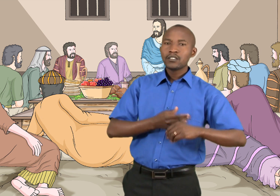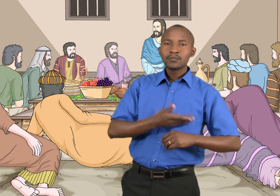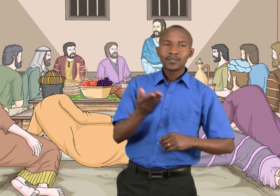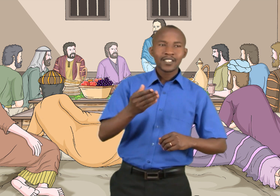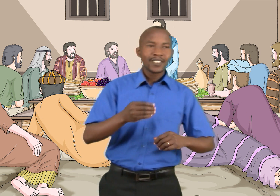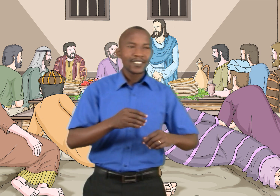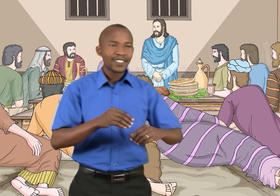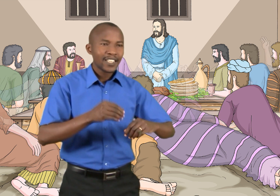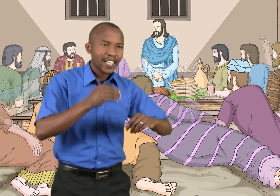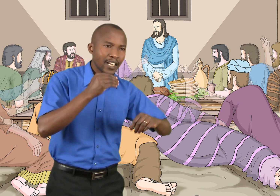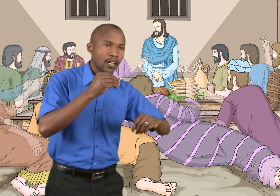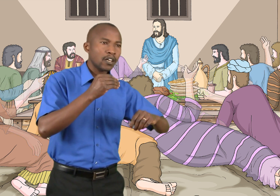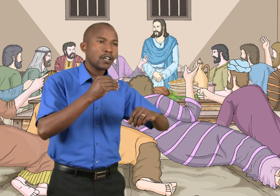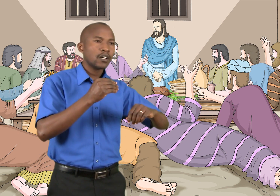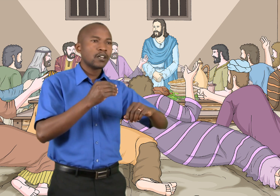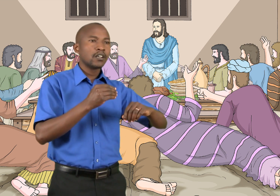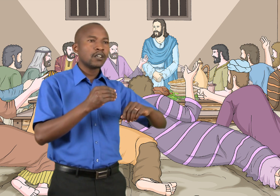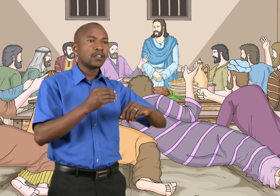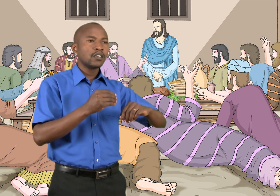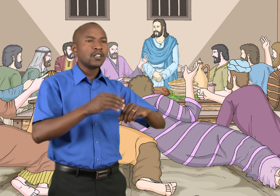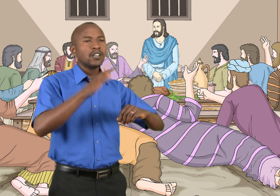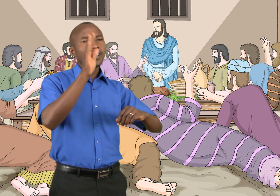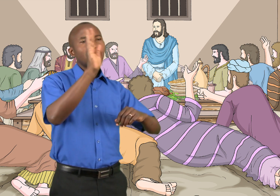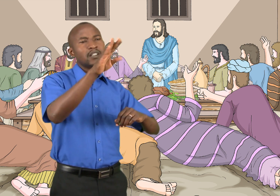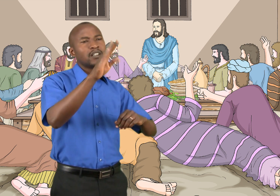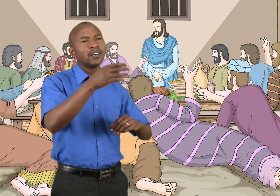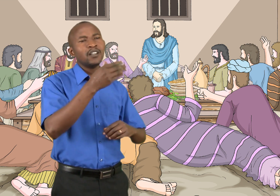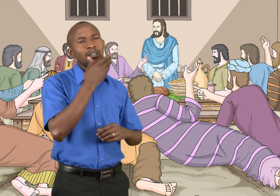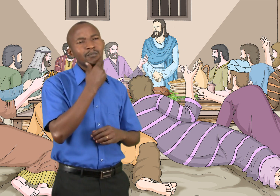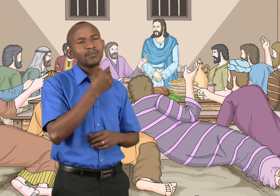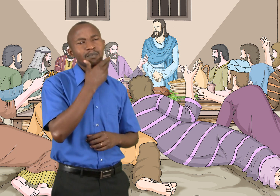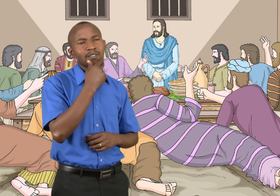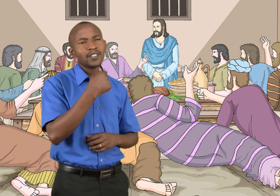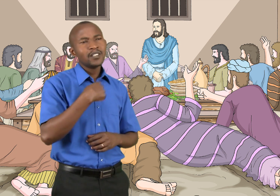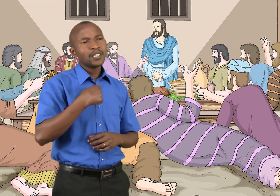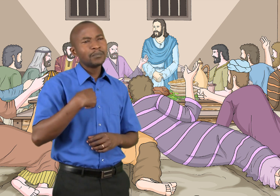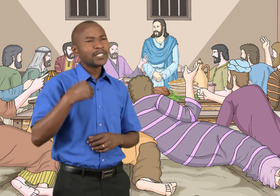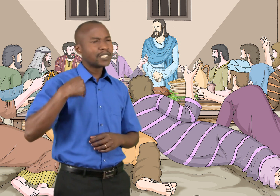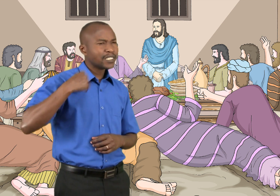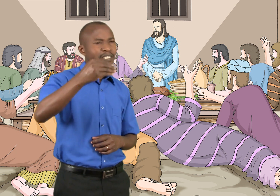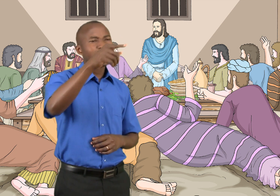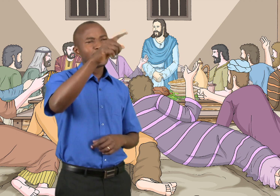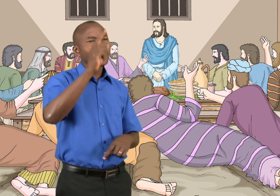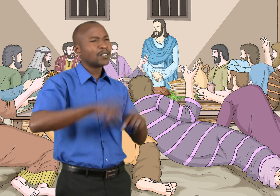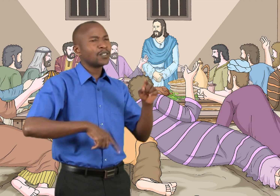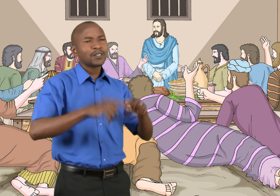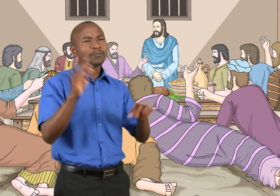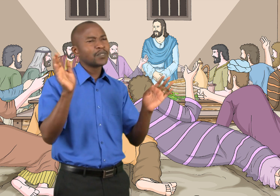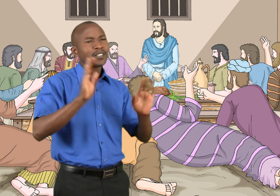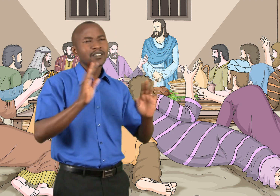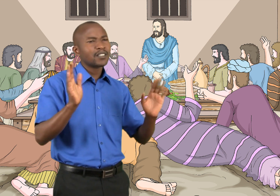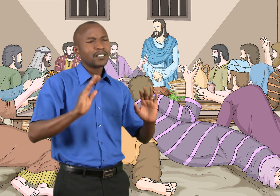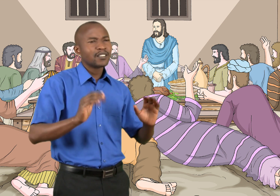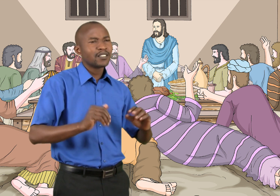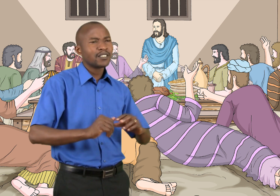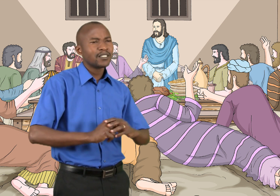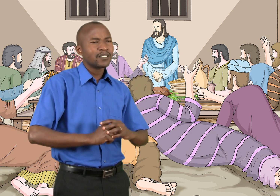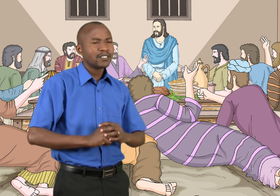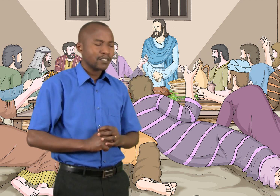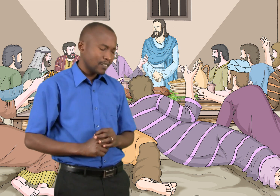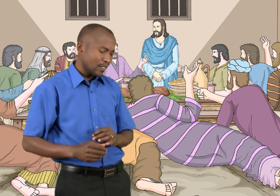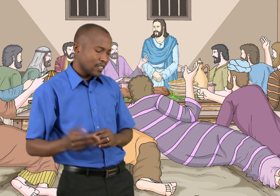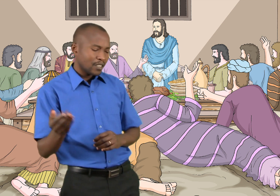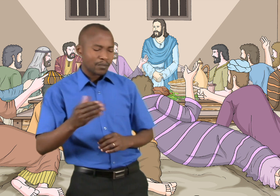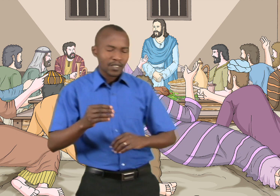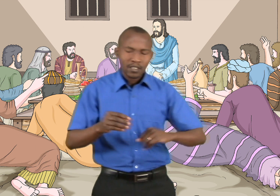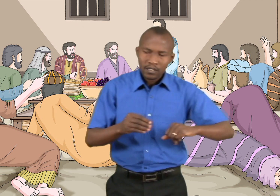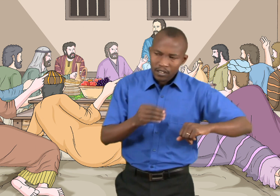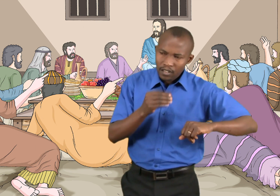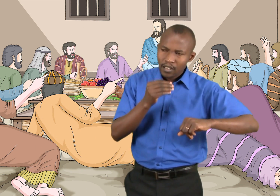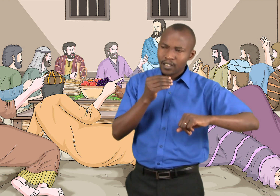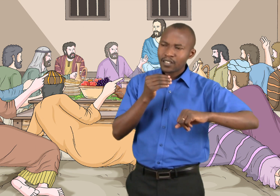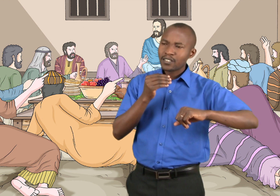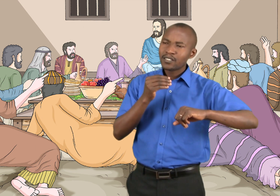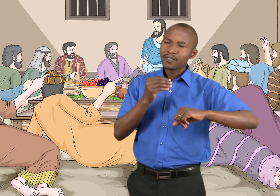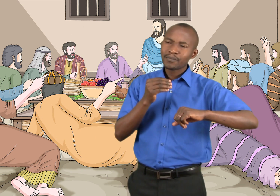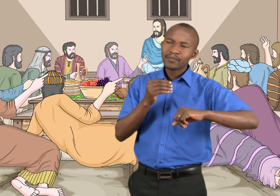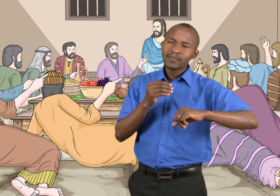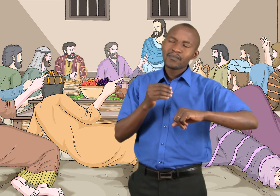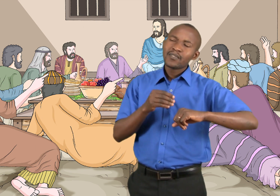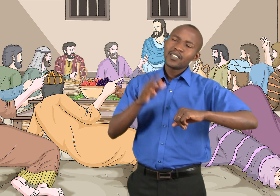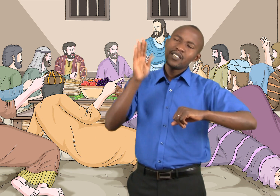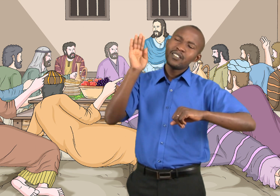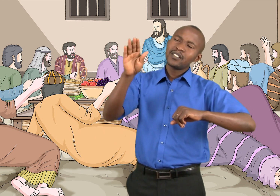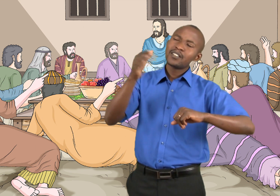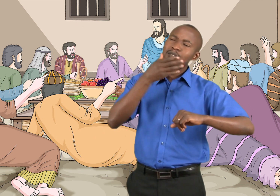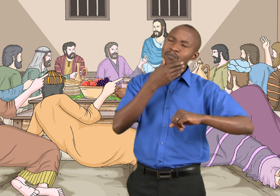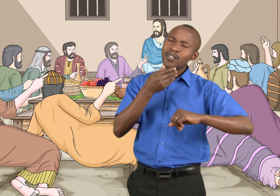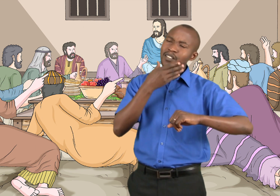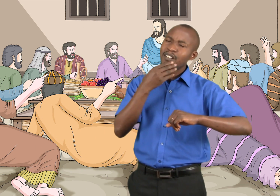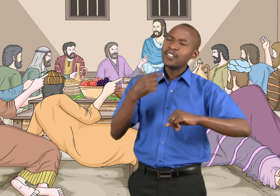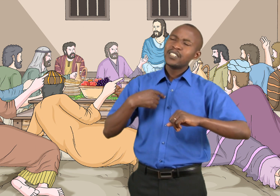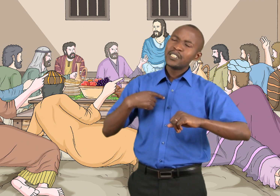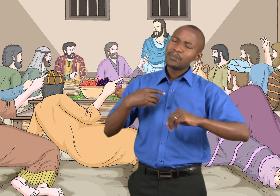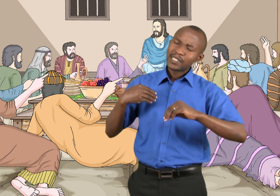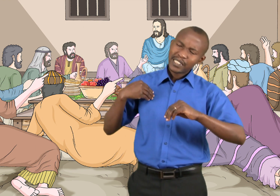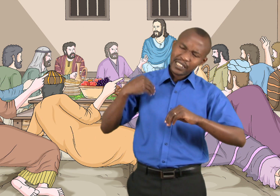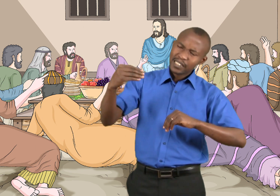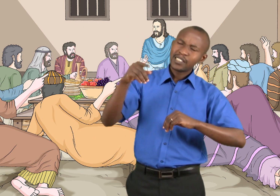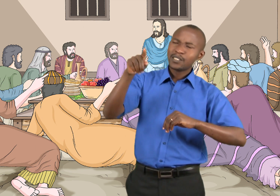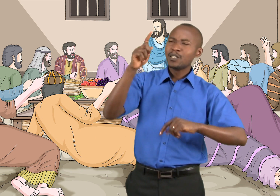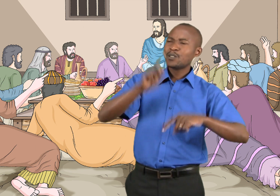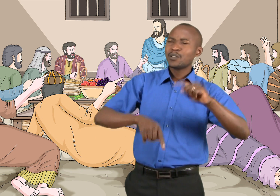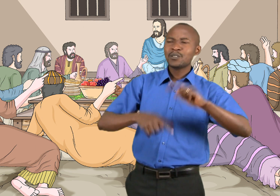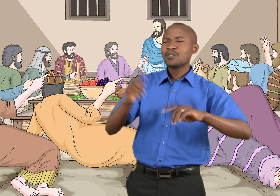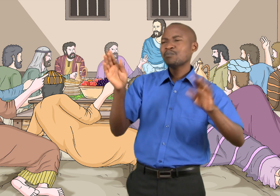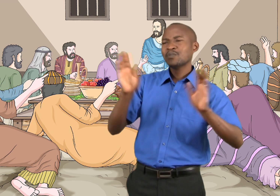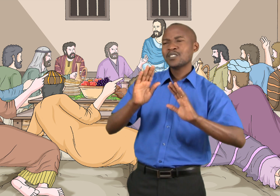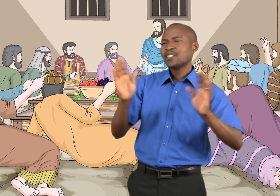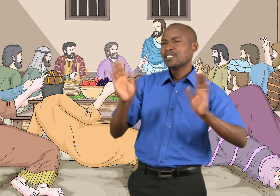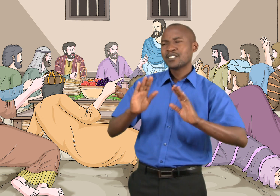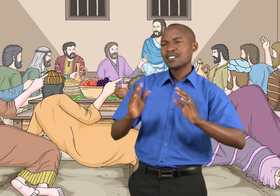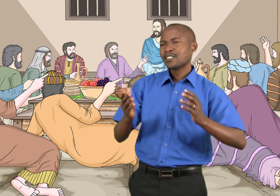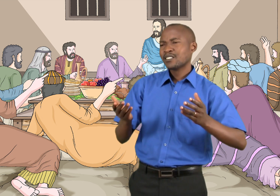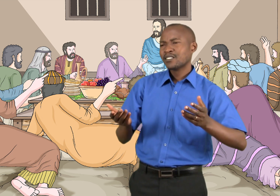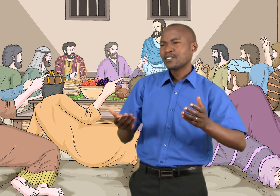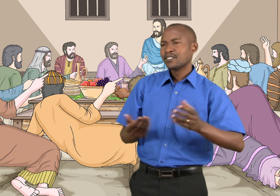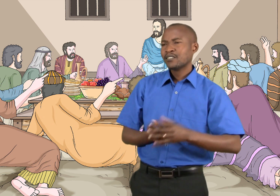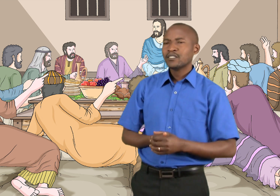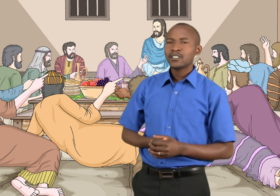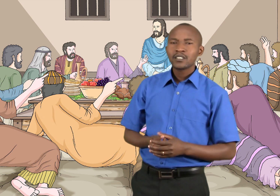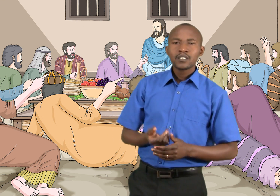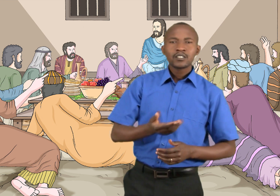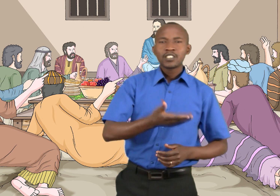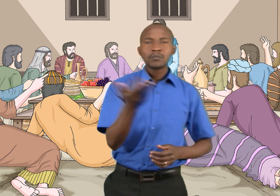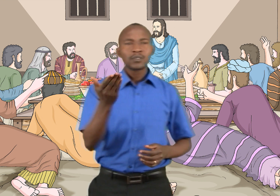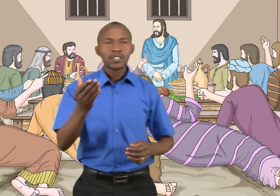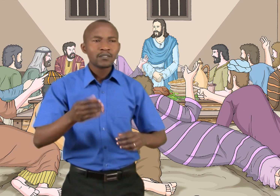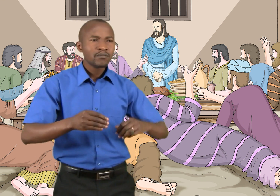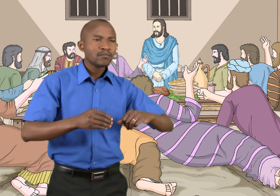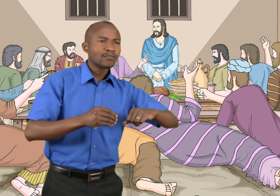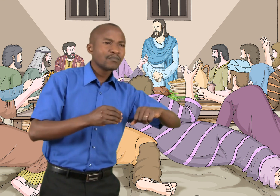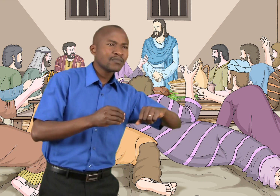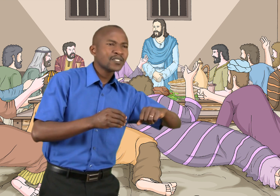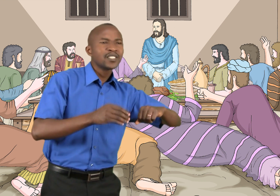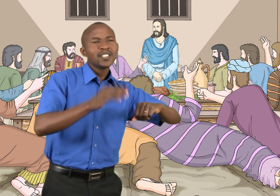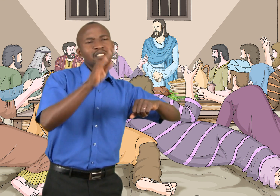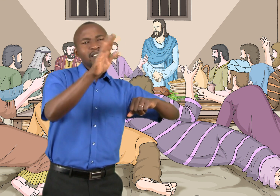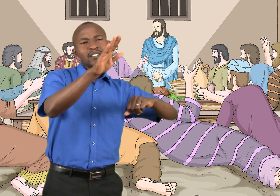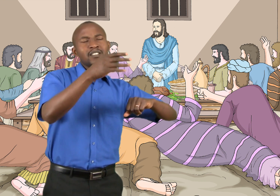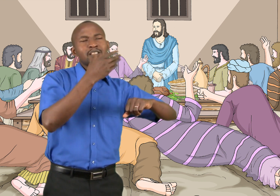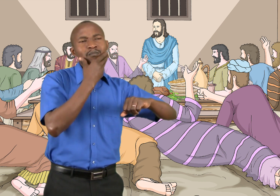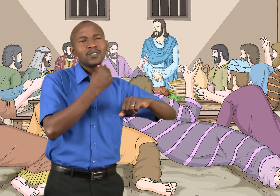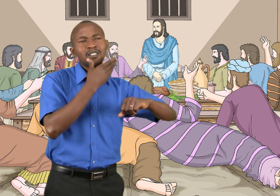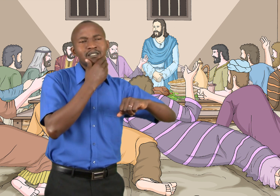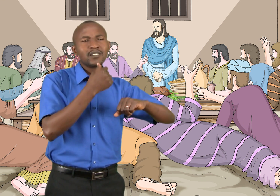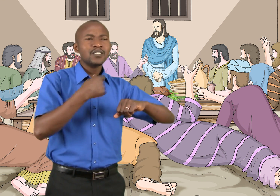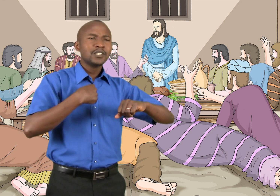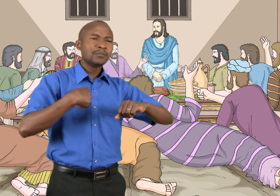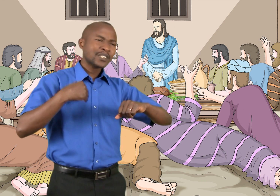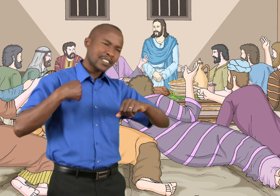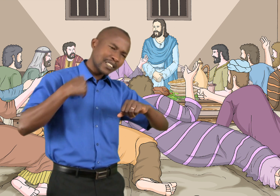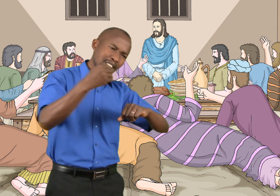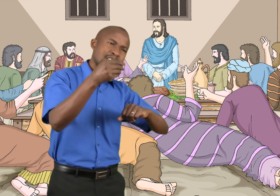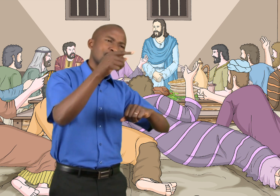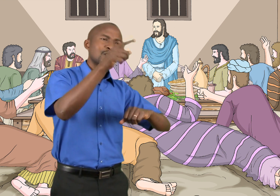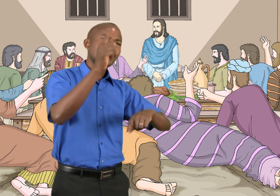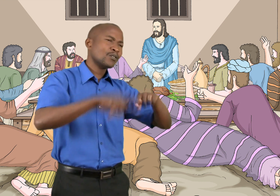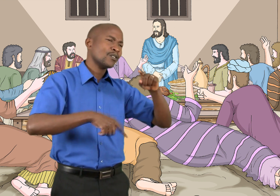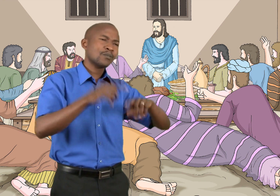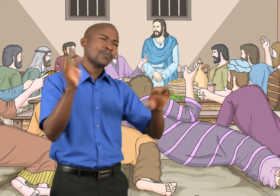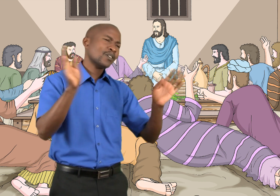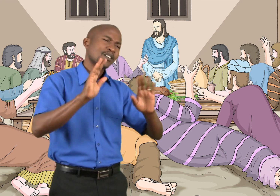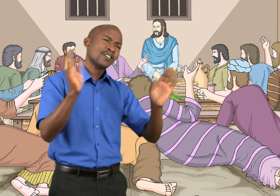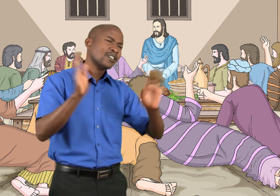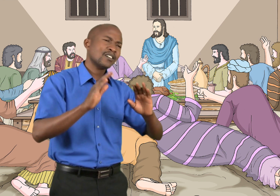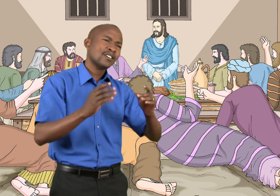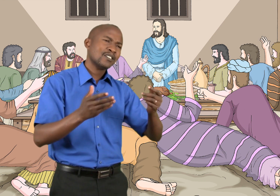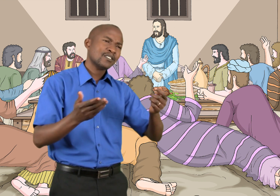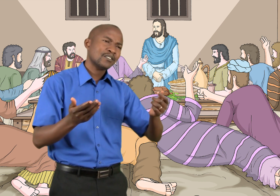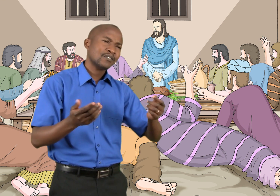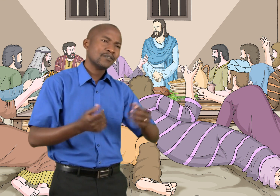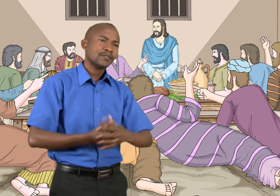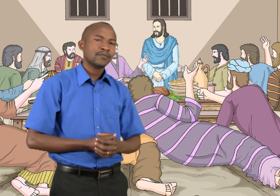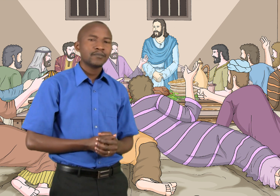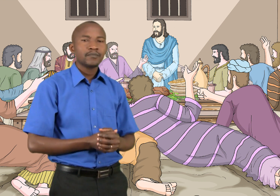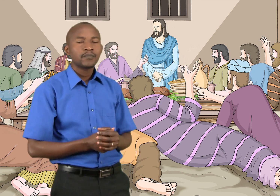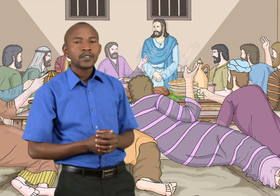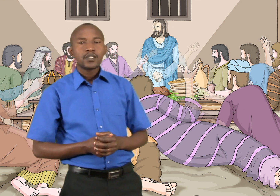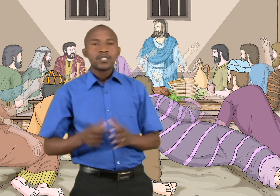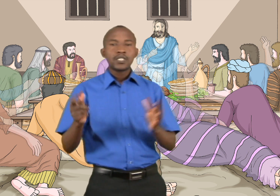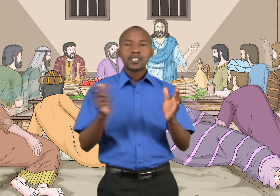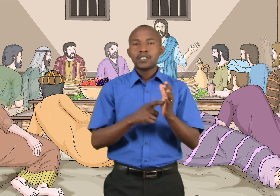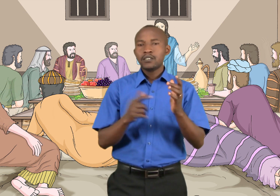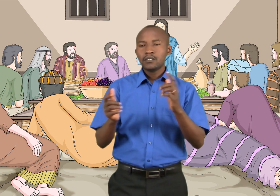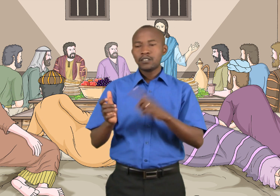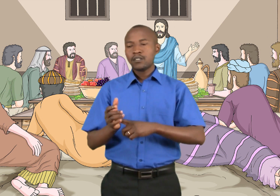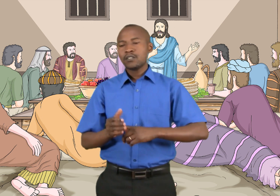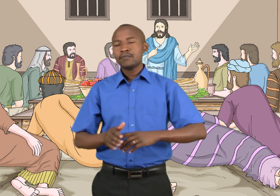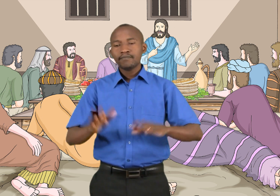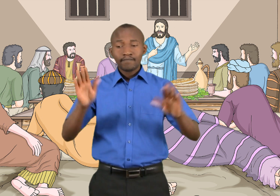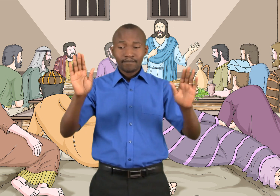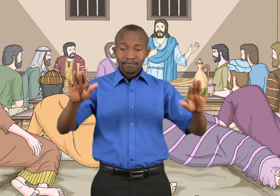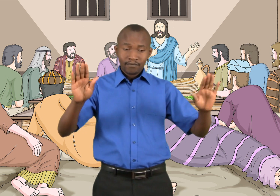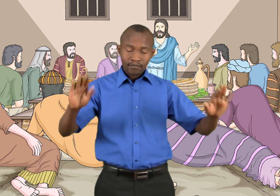They were deeply grieved and began to ask Him one after another, “Surely not I, Lord?”